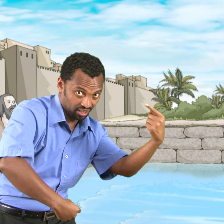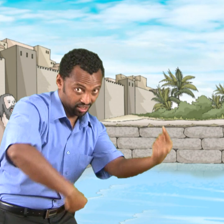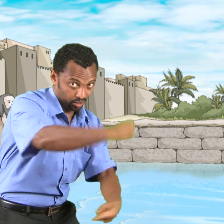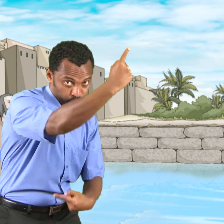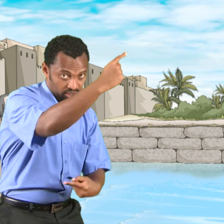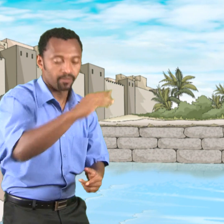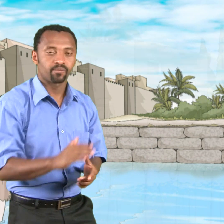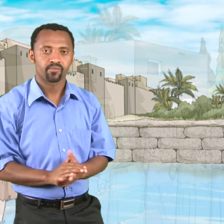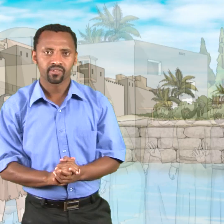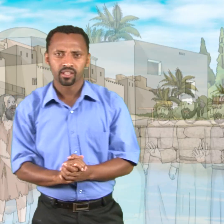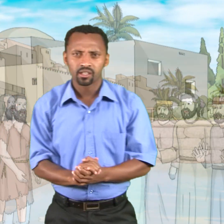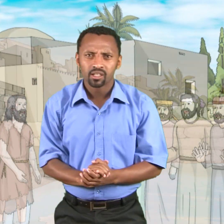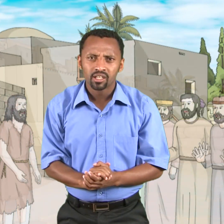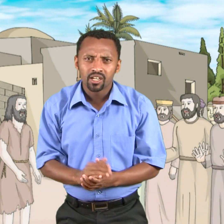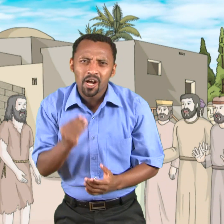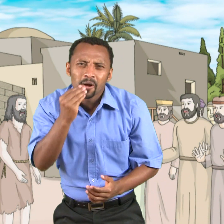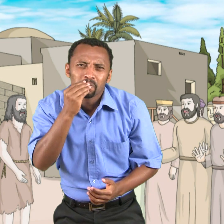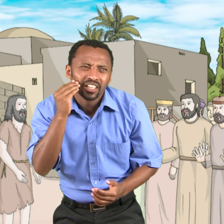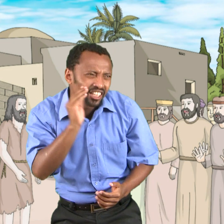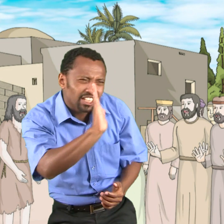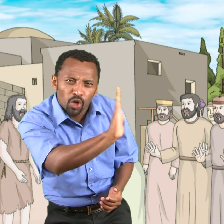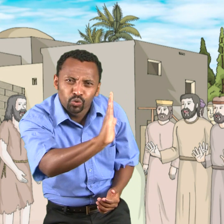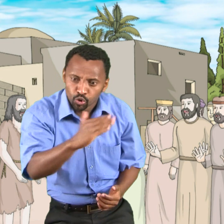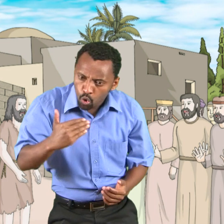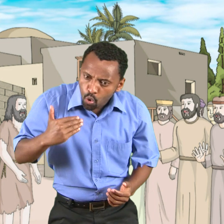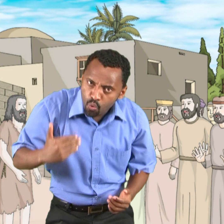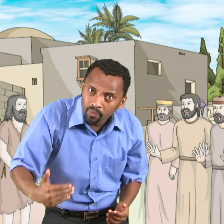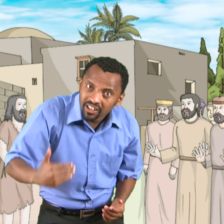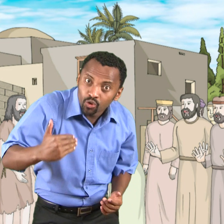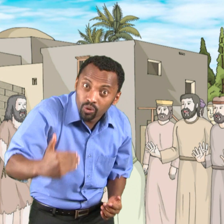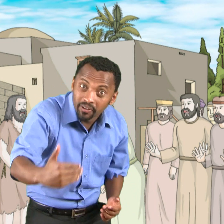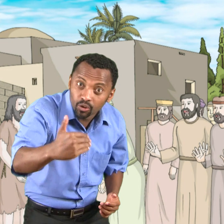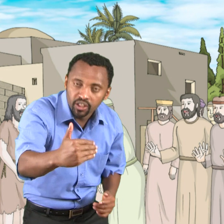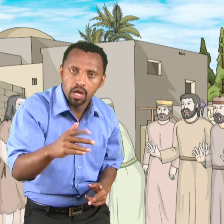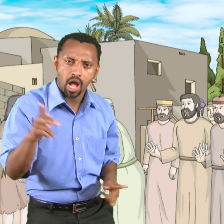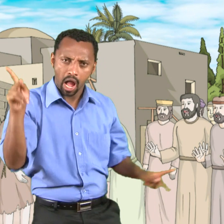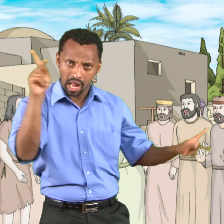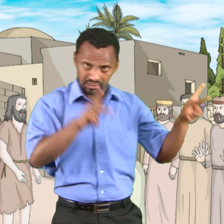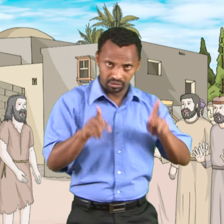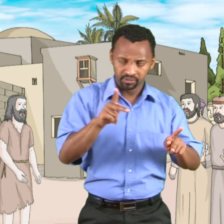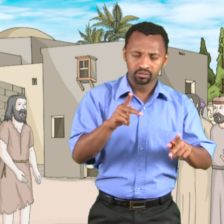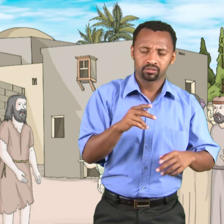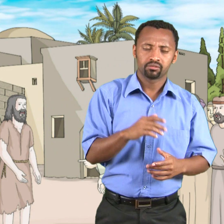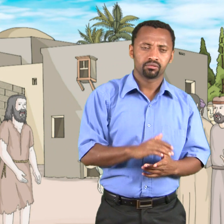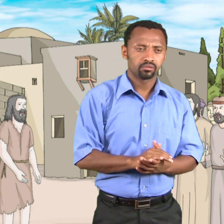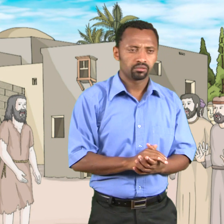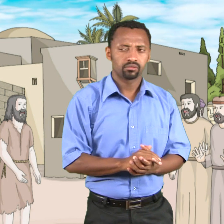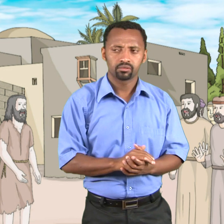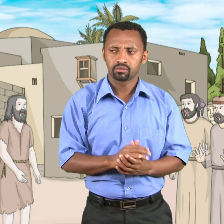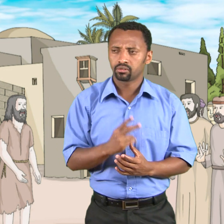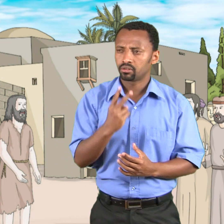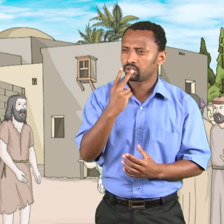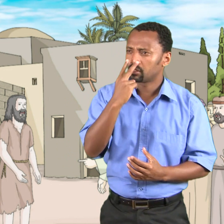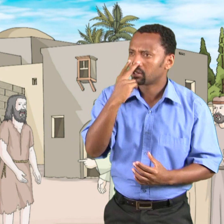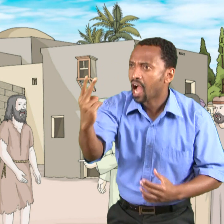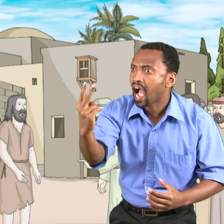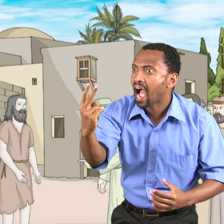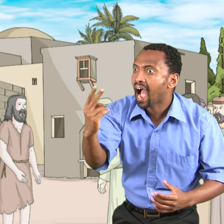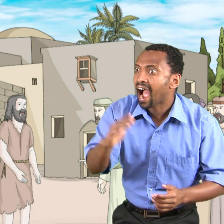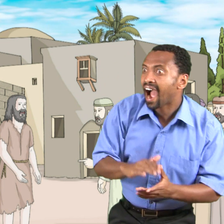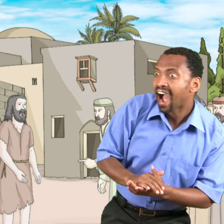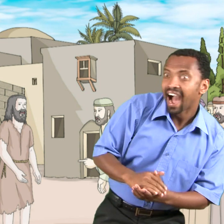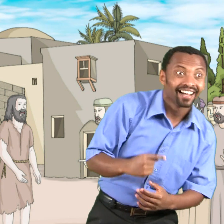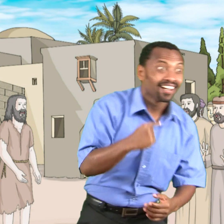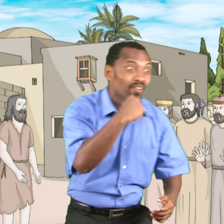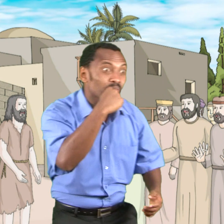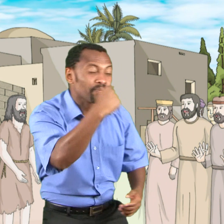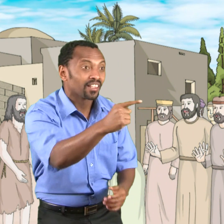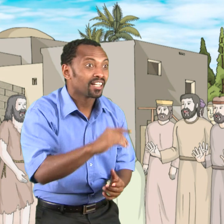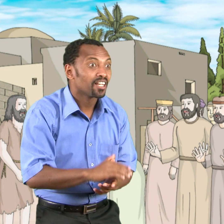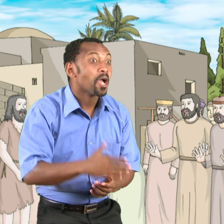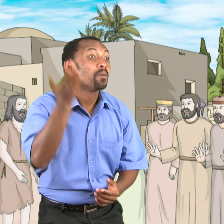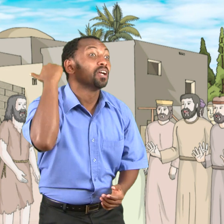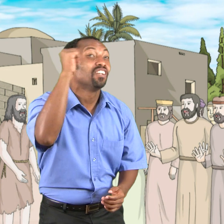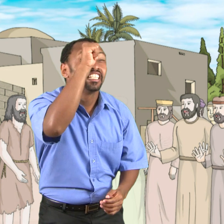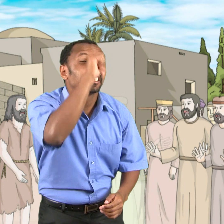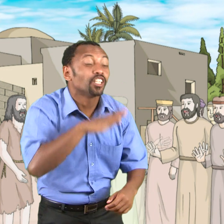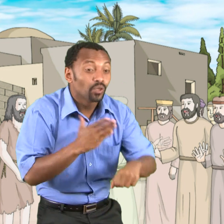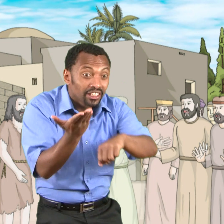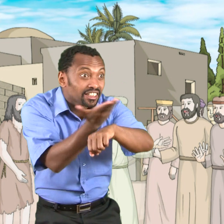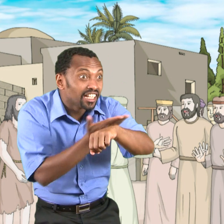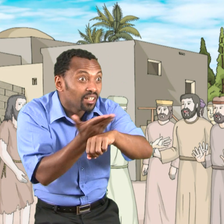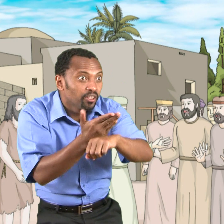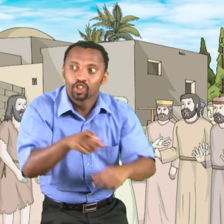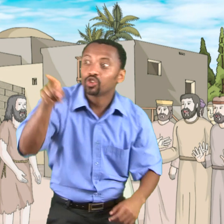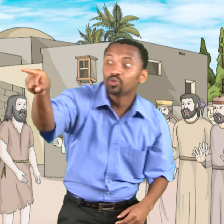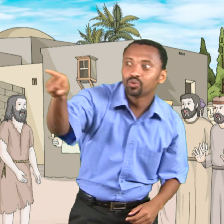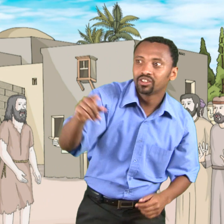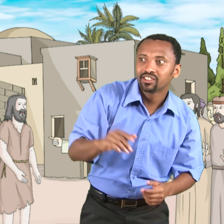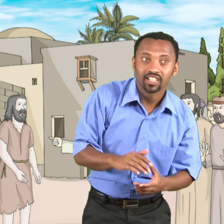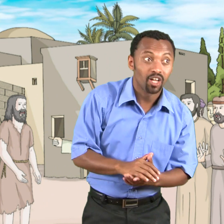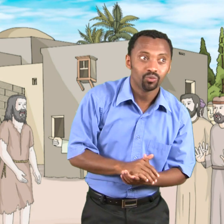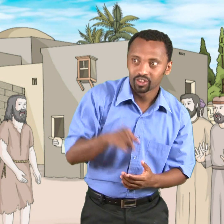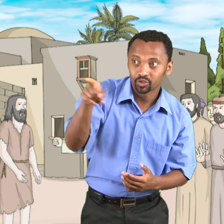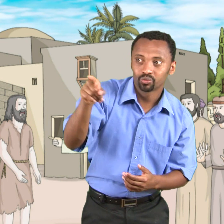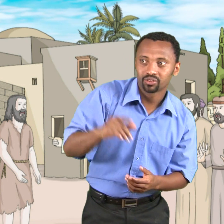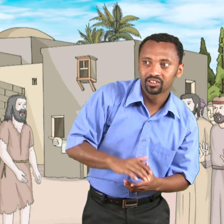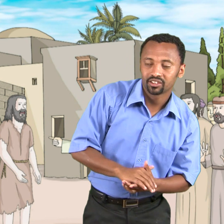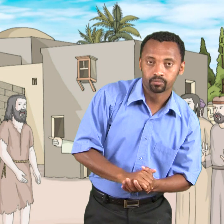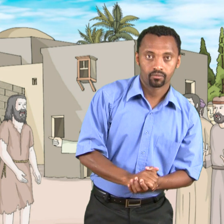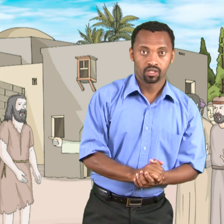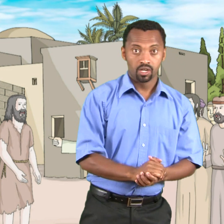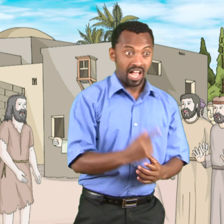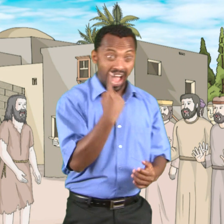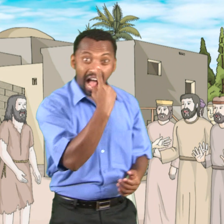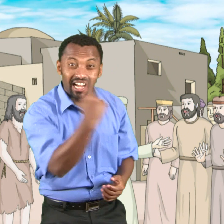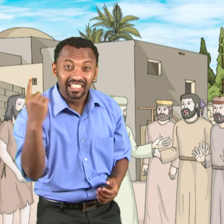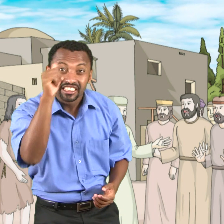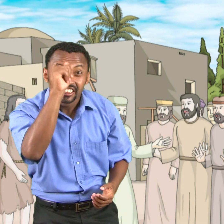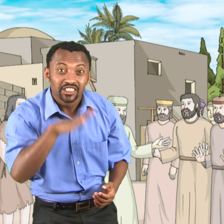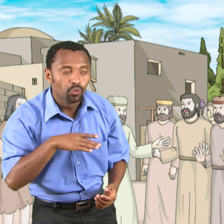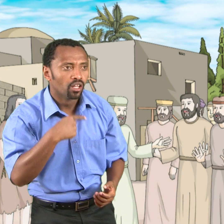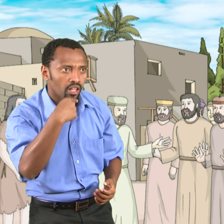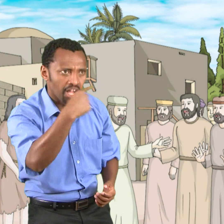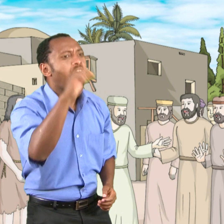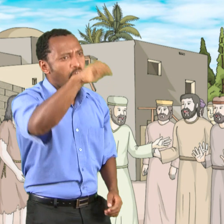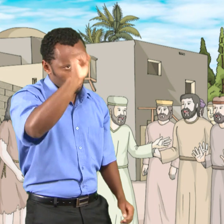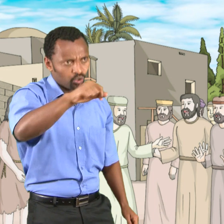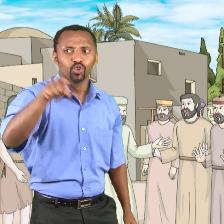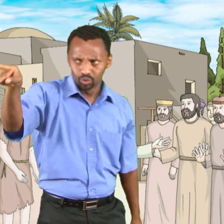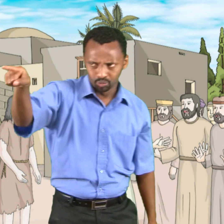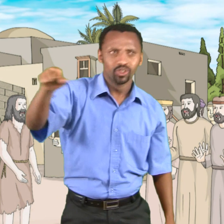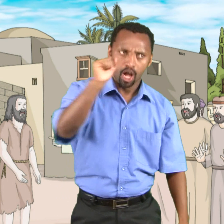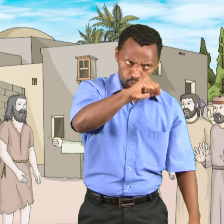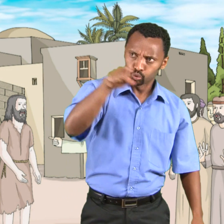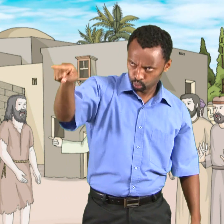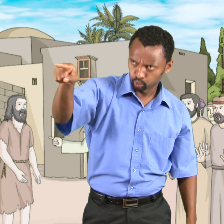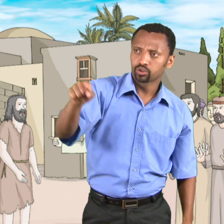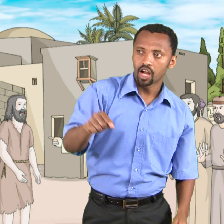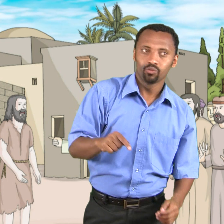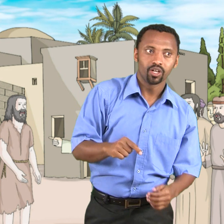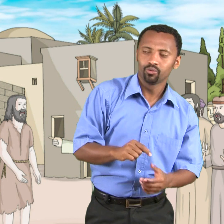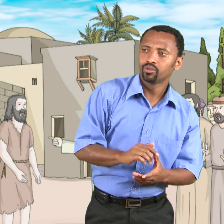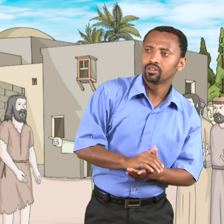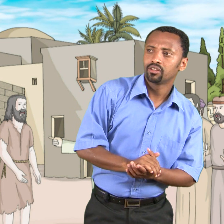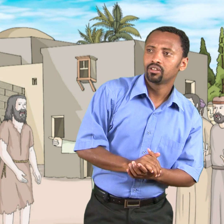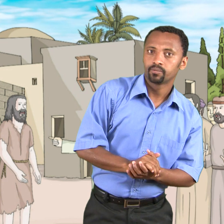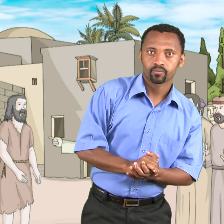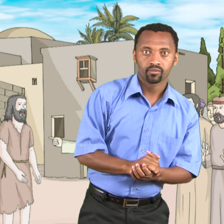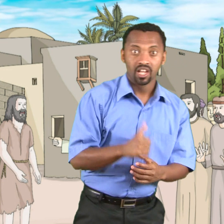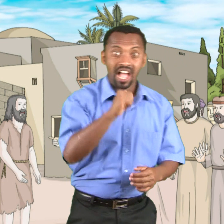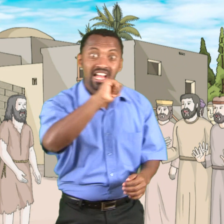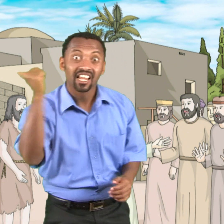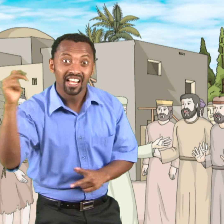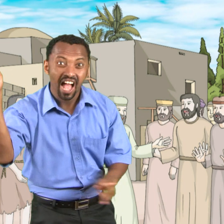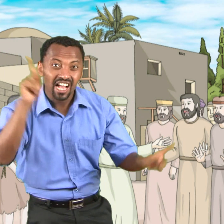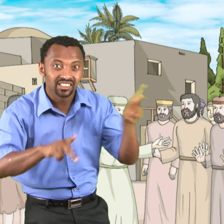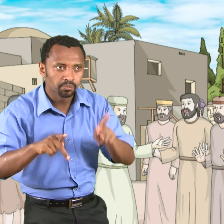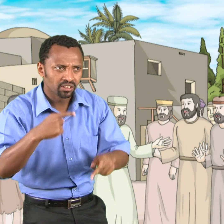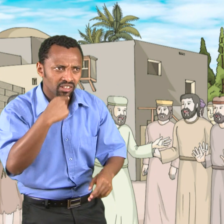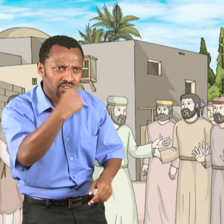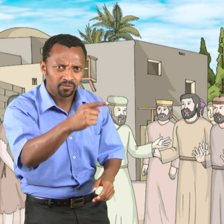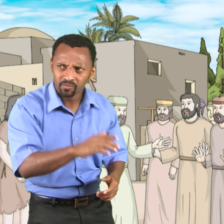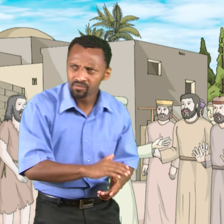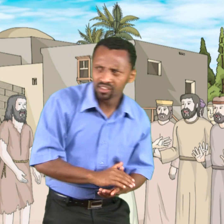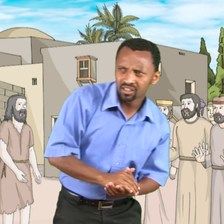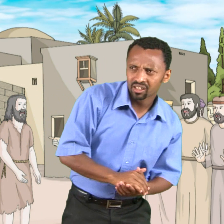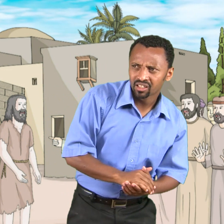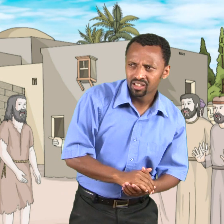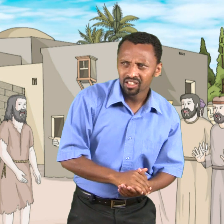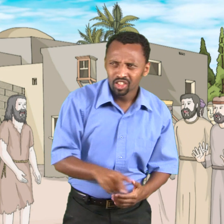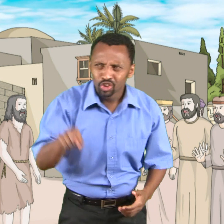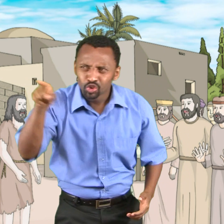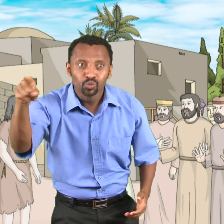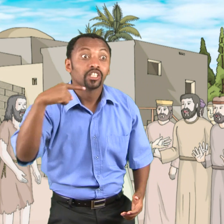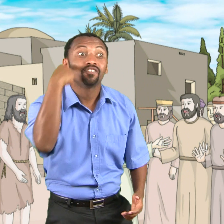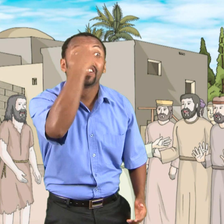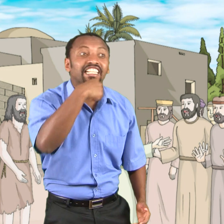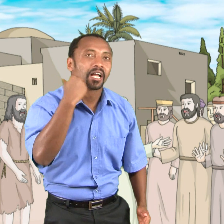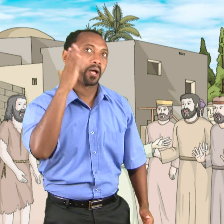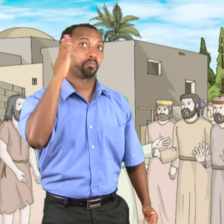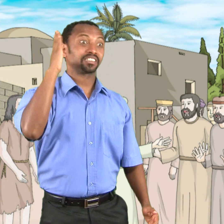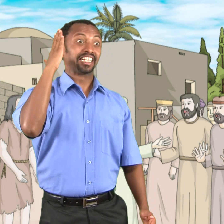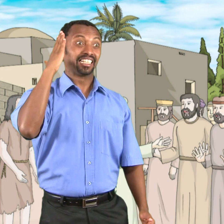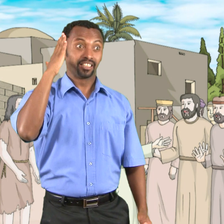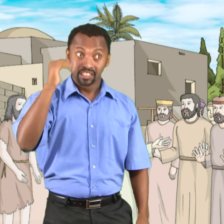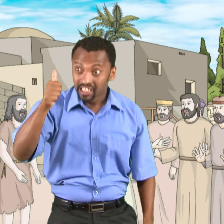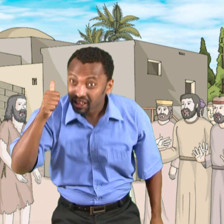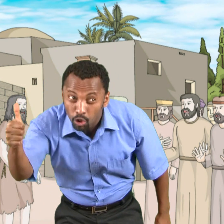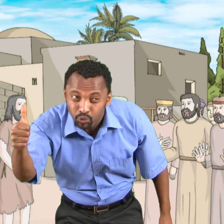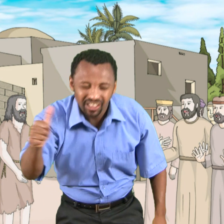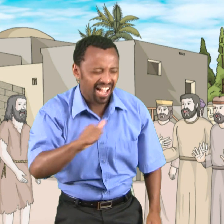At this, his neighbors and those who had formerly seen him begging began to ask, “Isn’t this the man who used to sit and beg?”